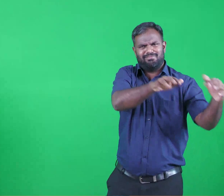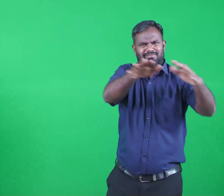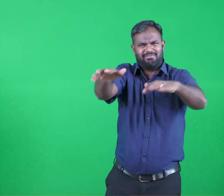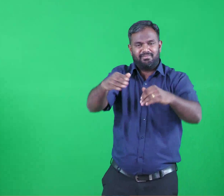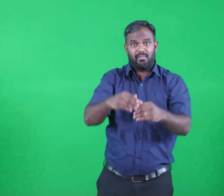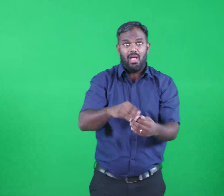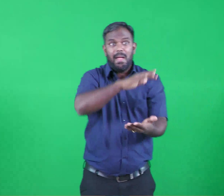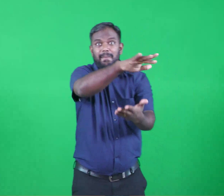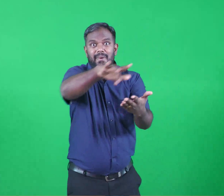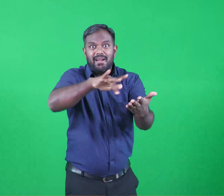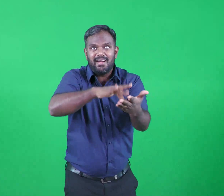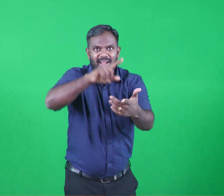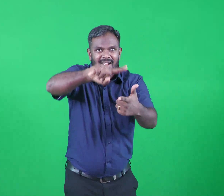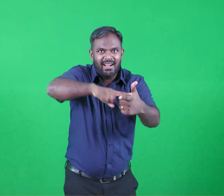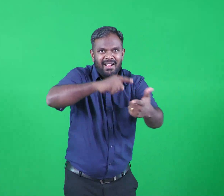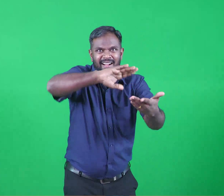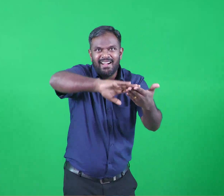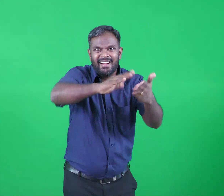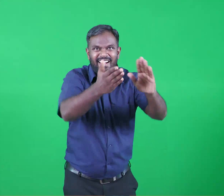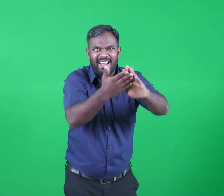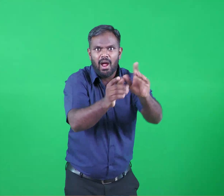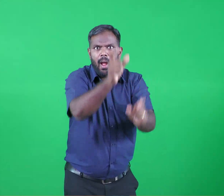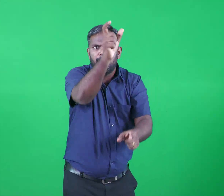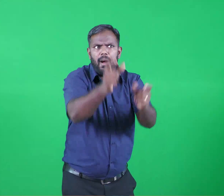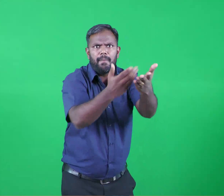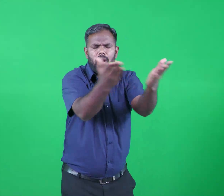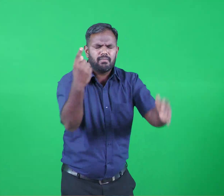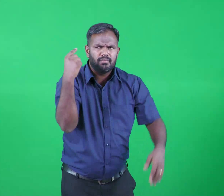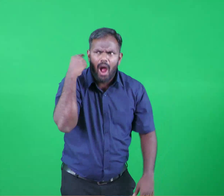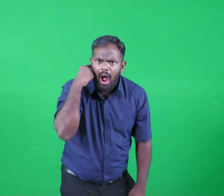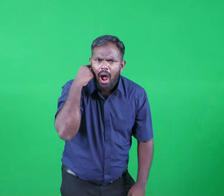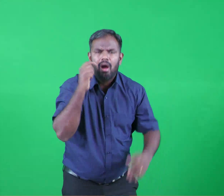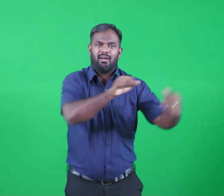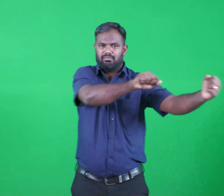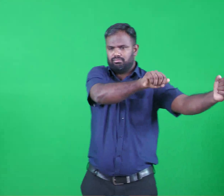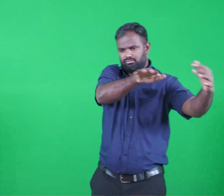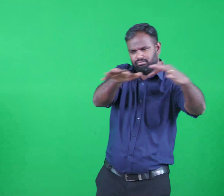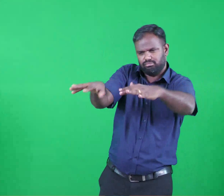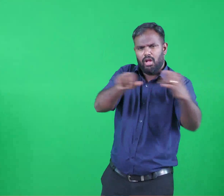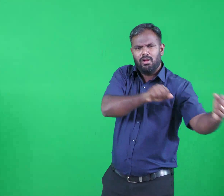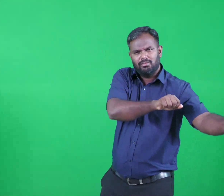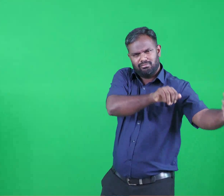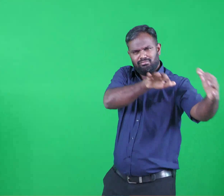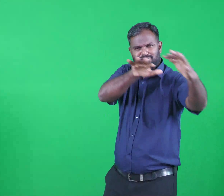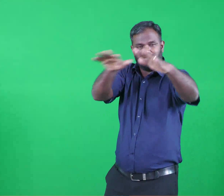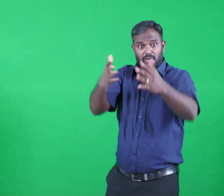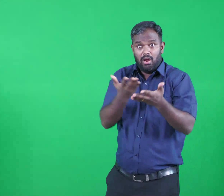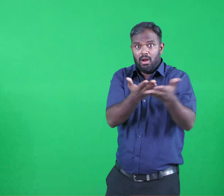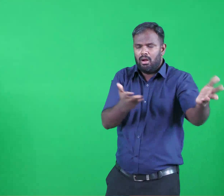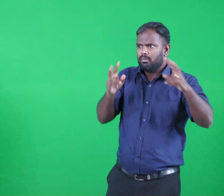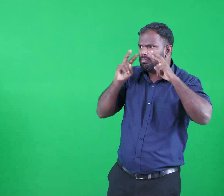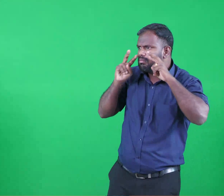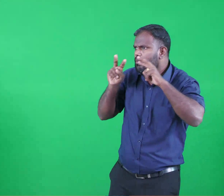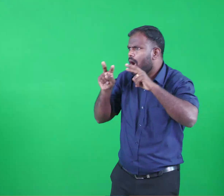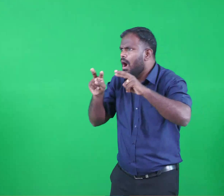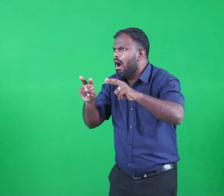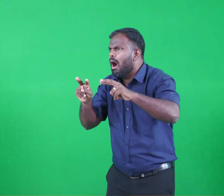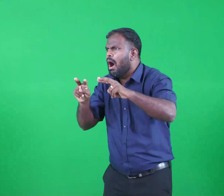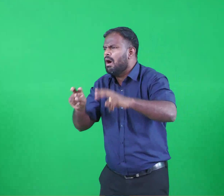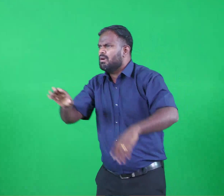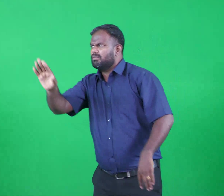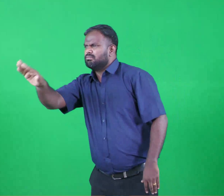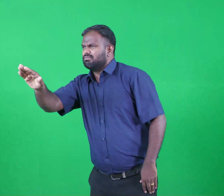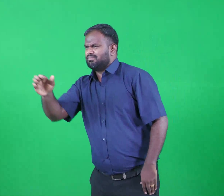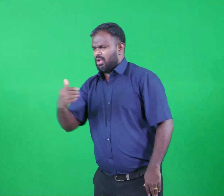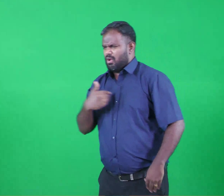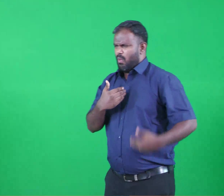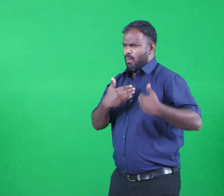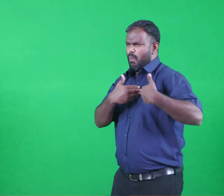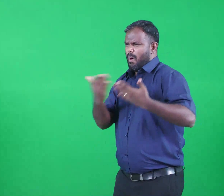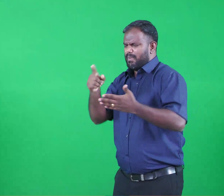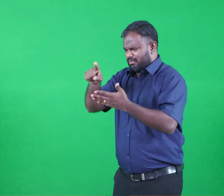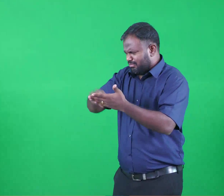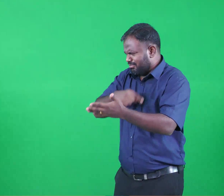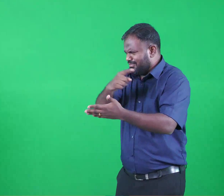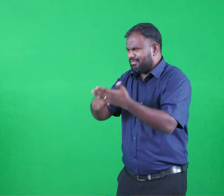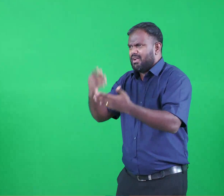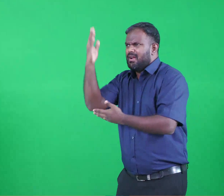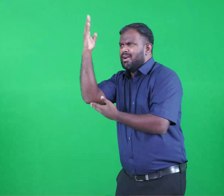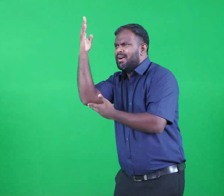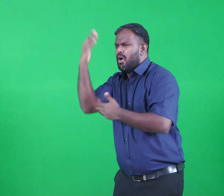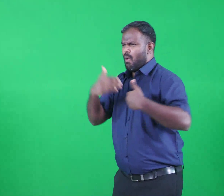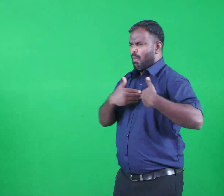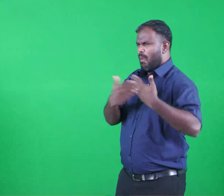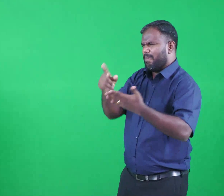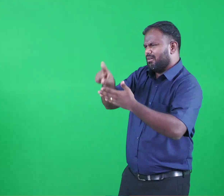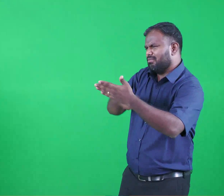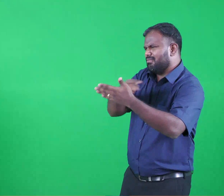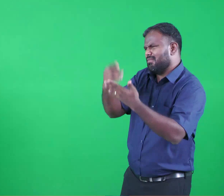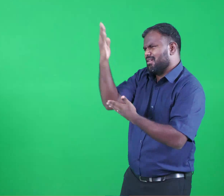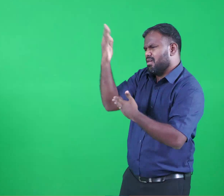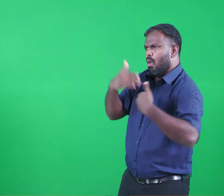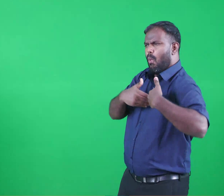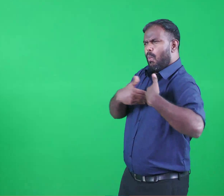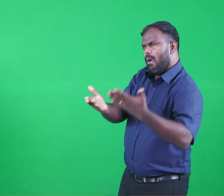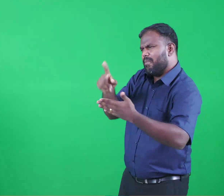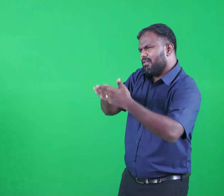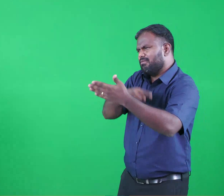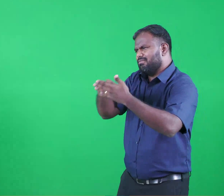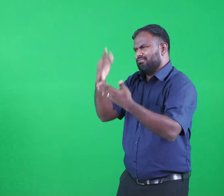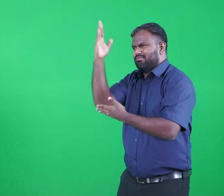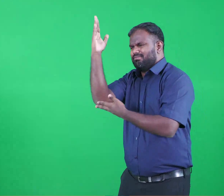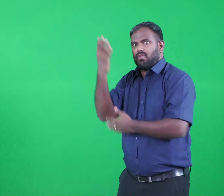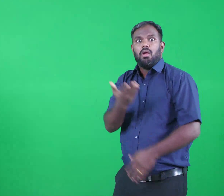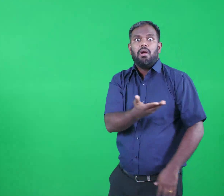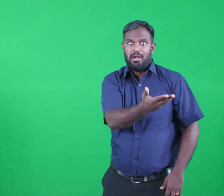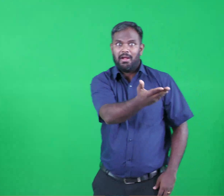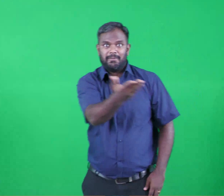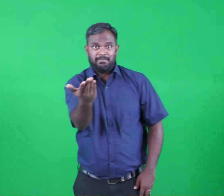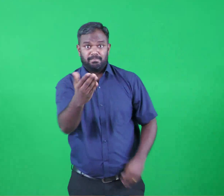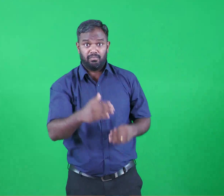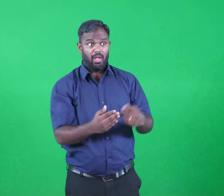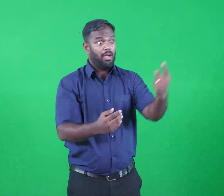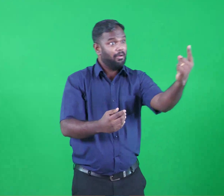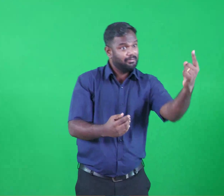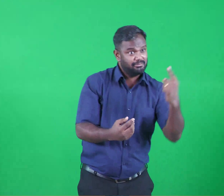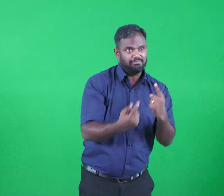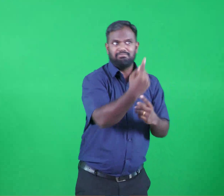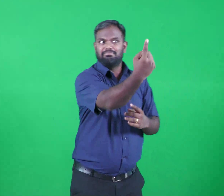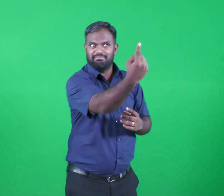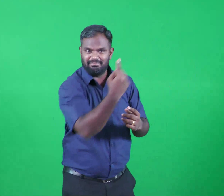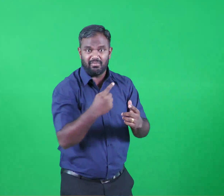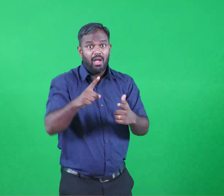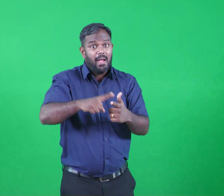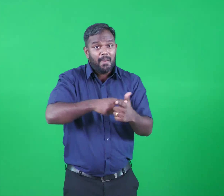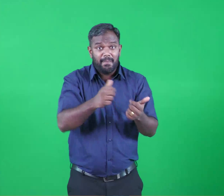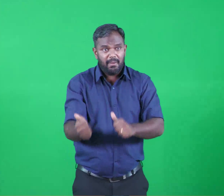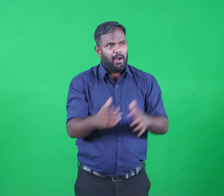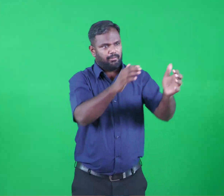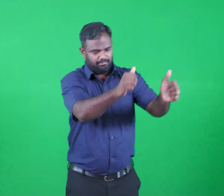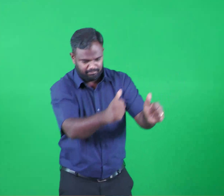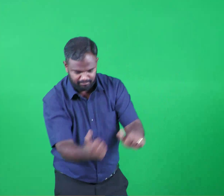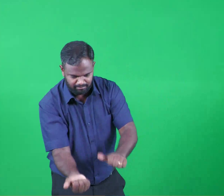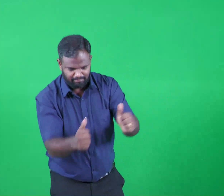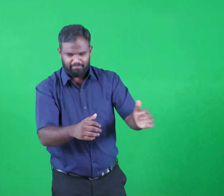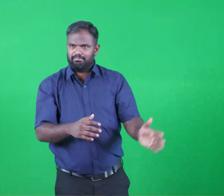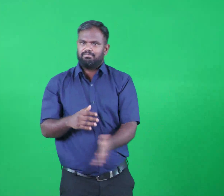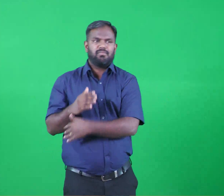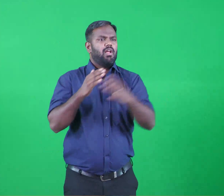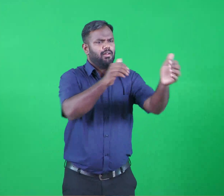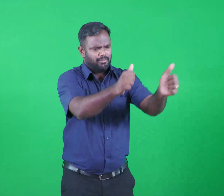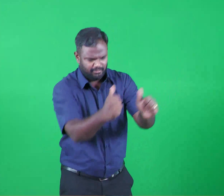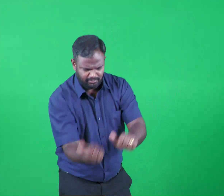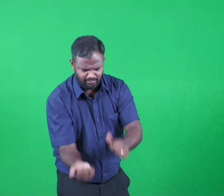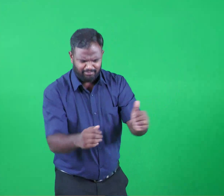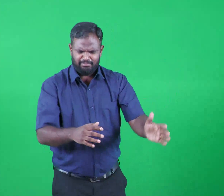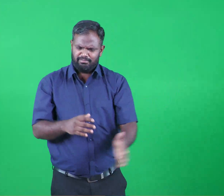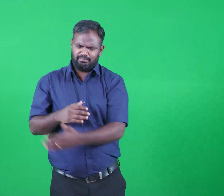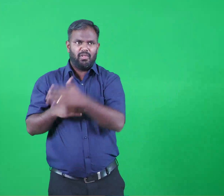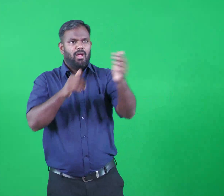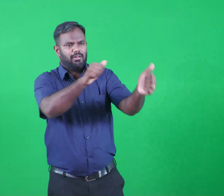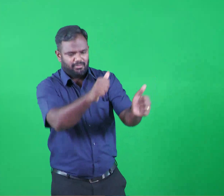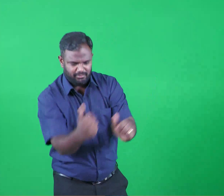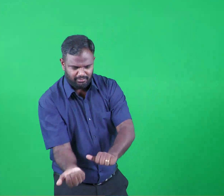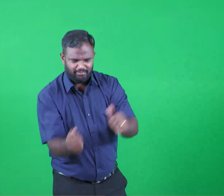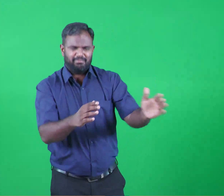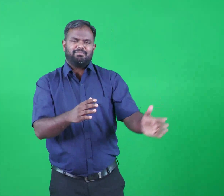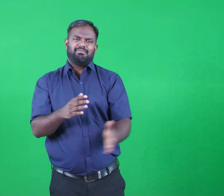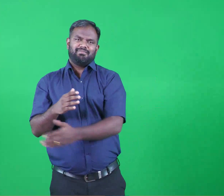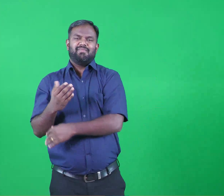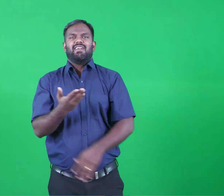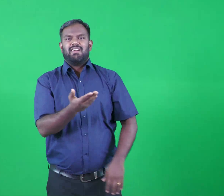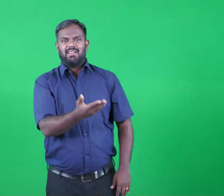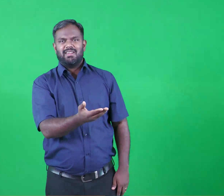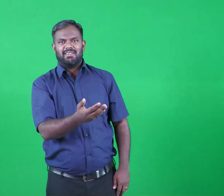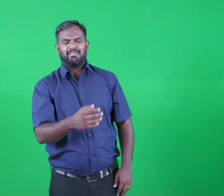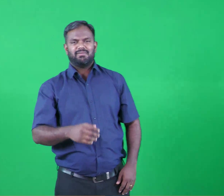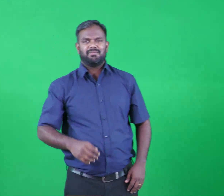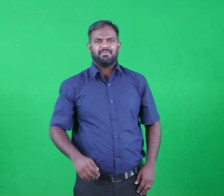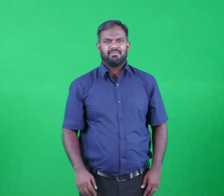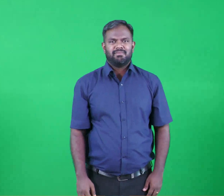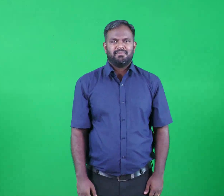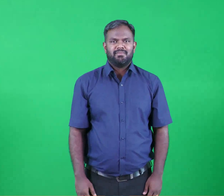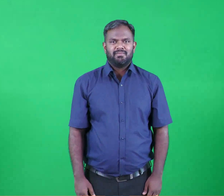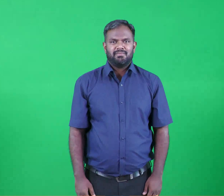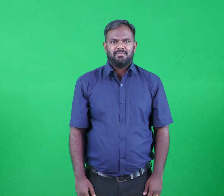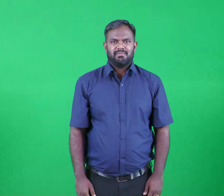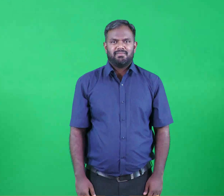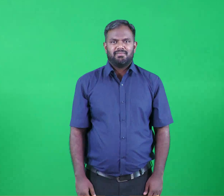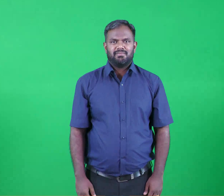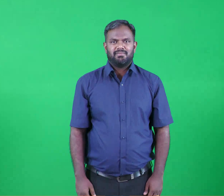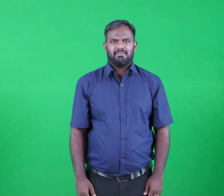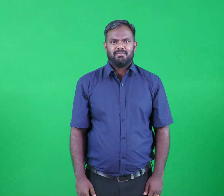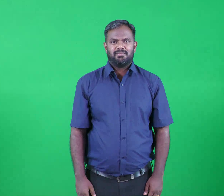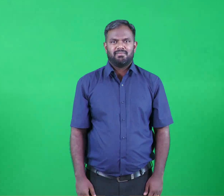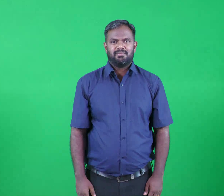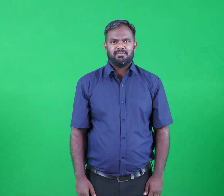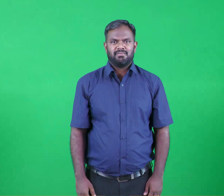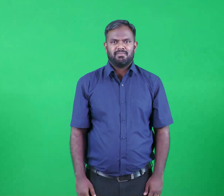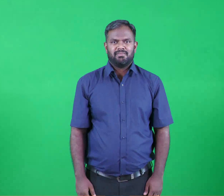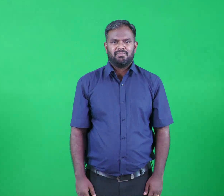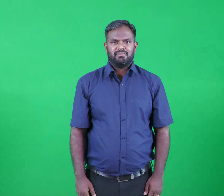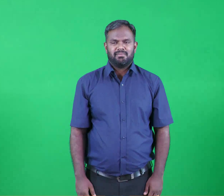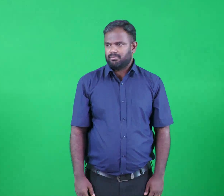Confessing their sins, they were baptized by him in the Jordan River.